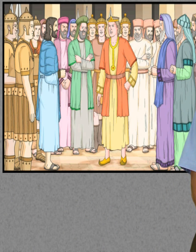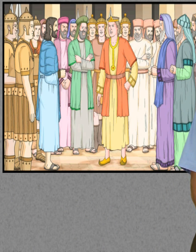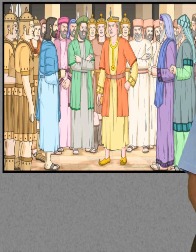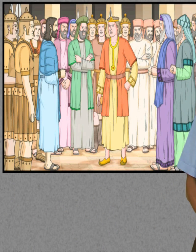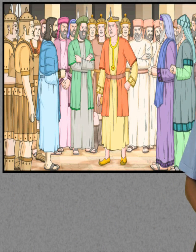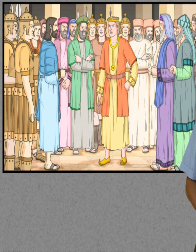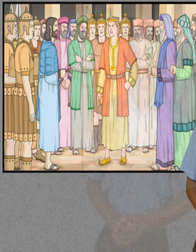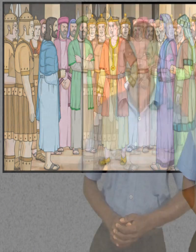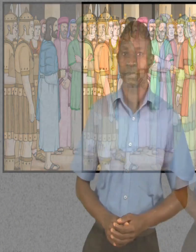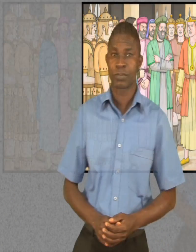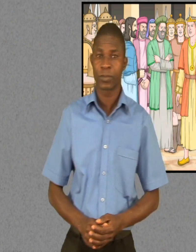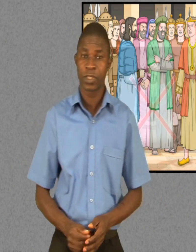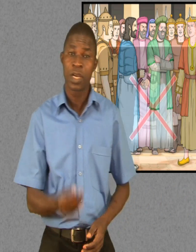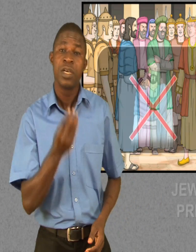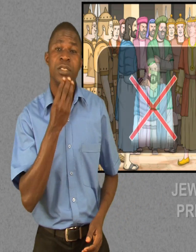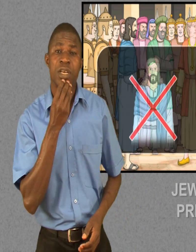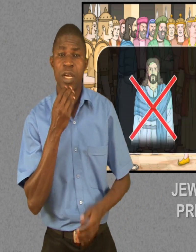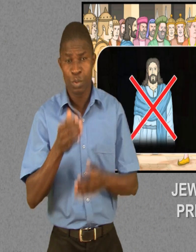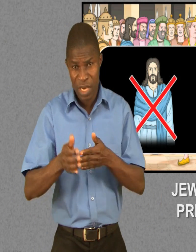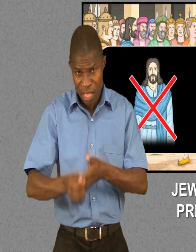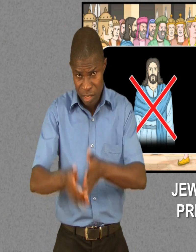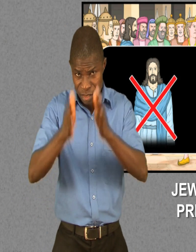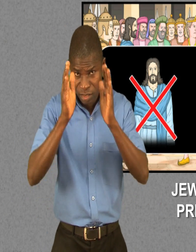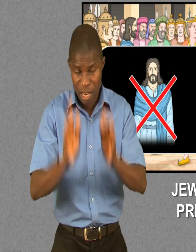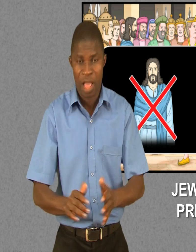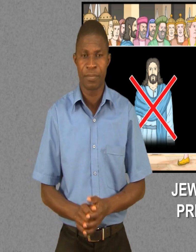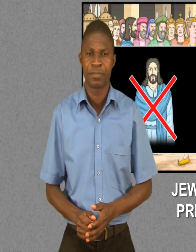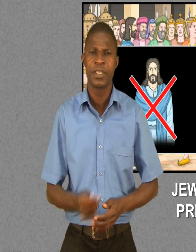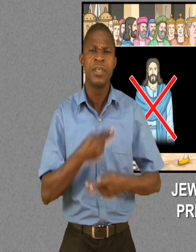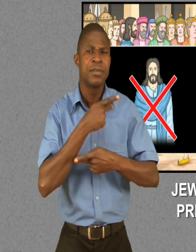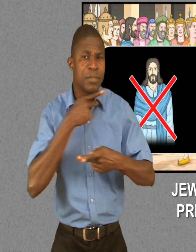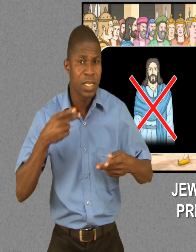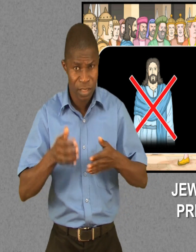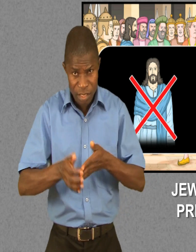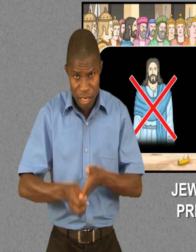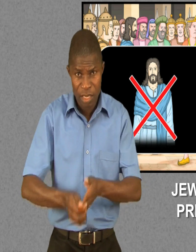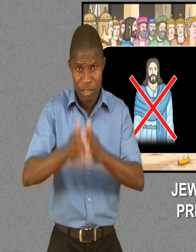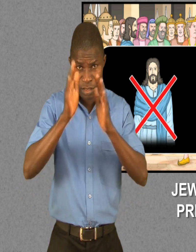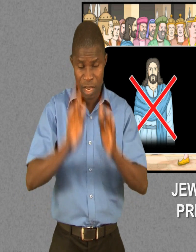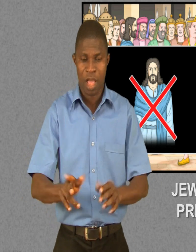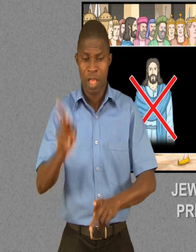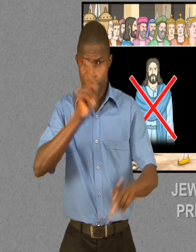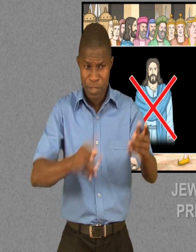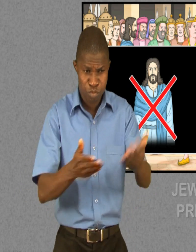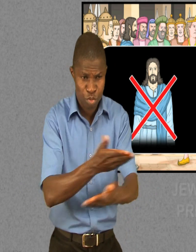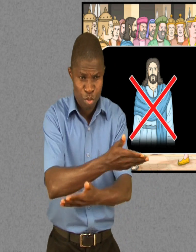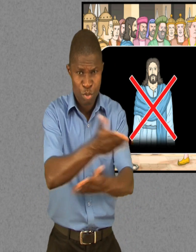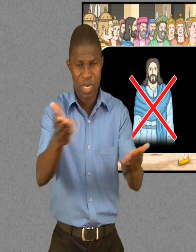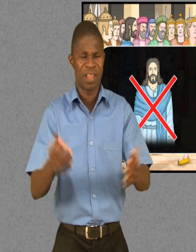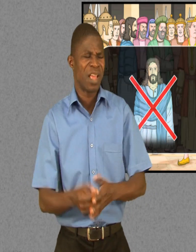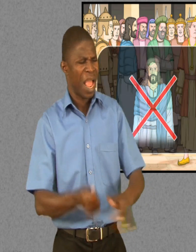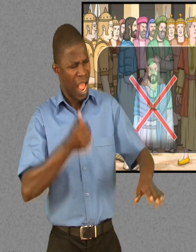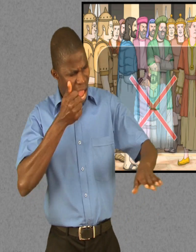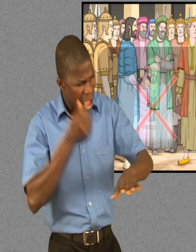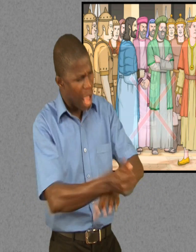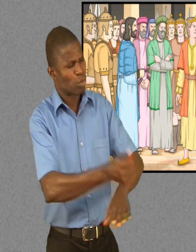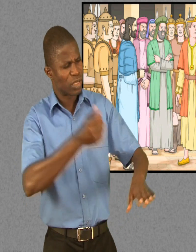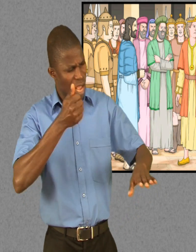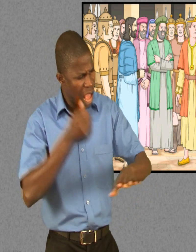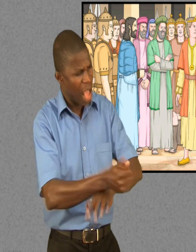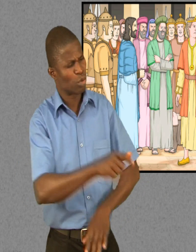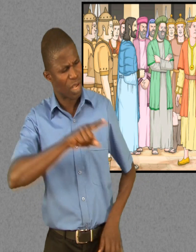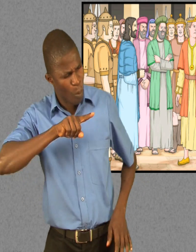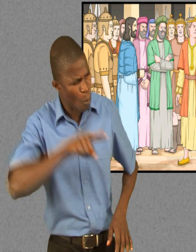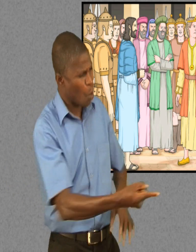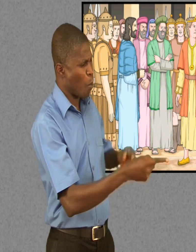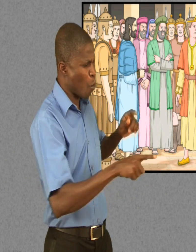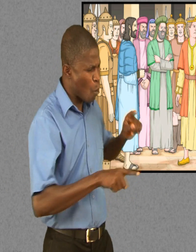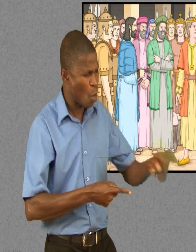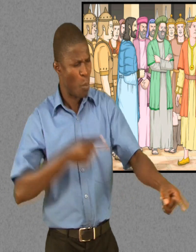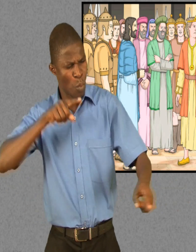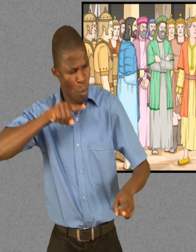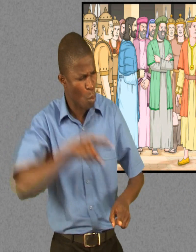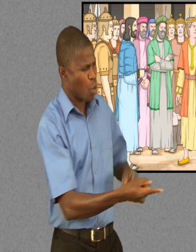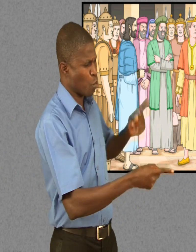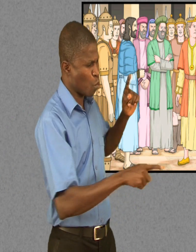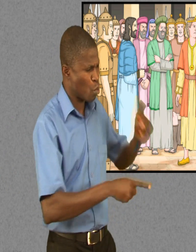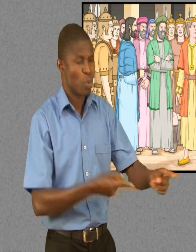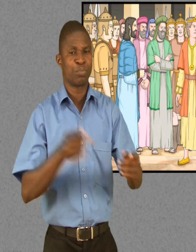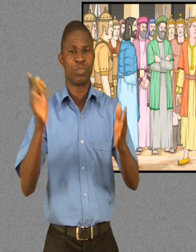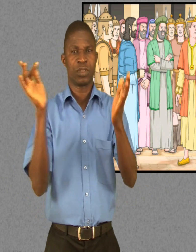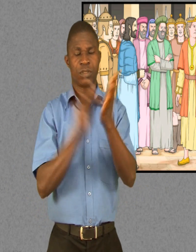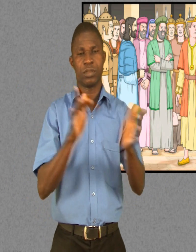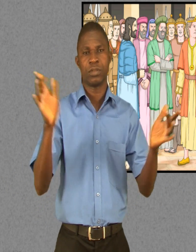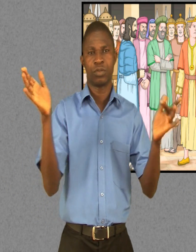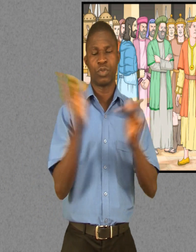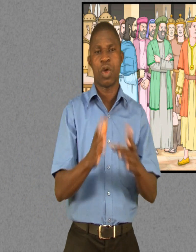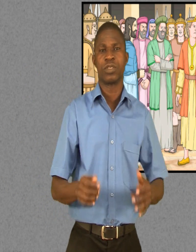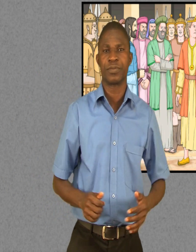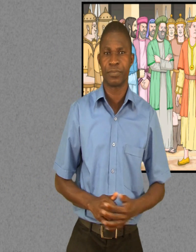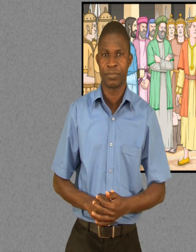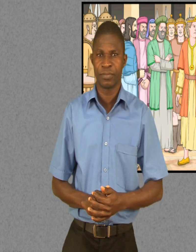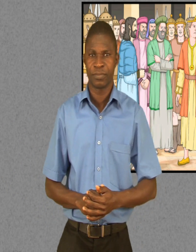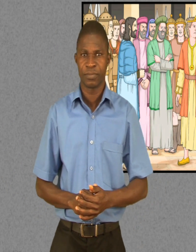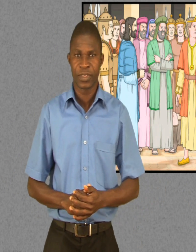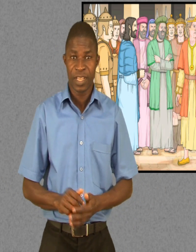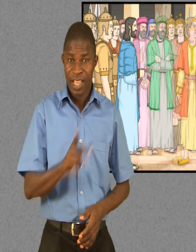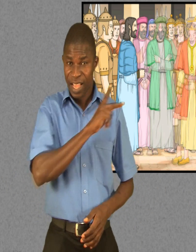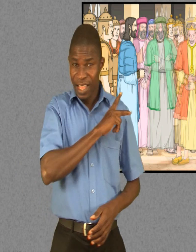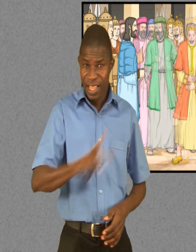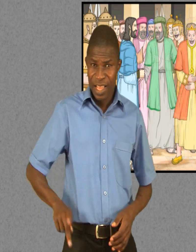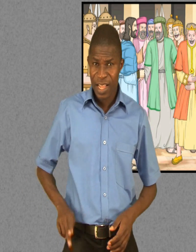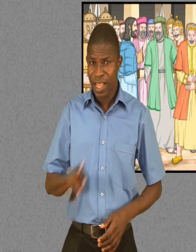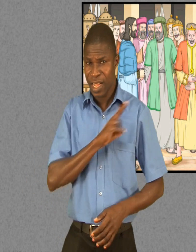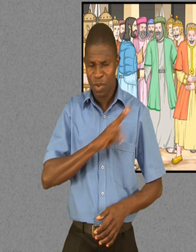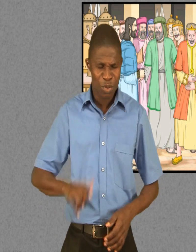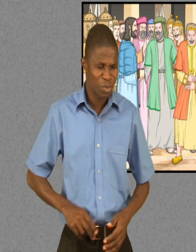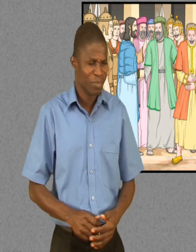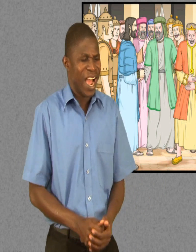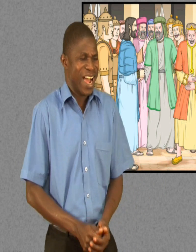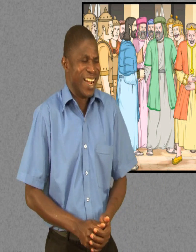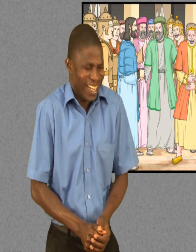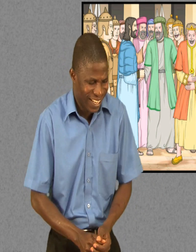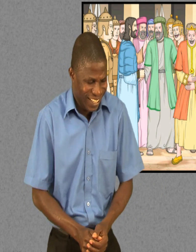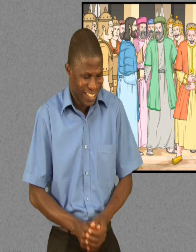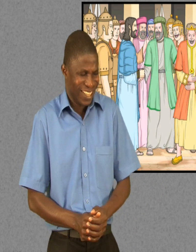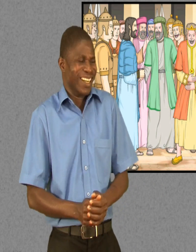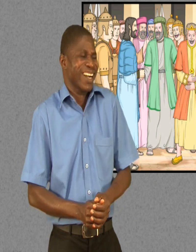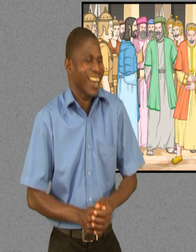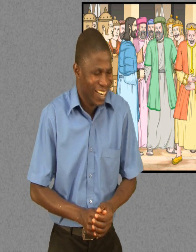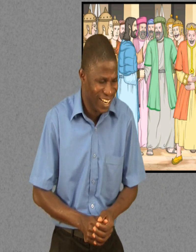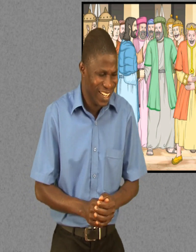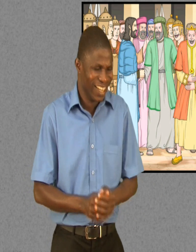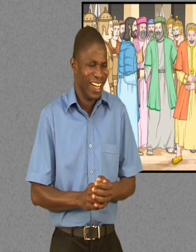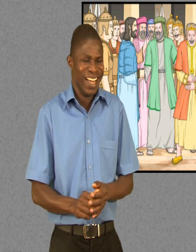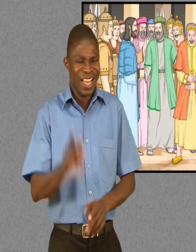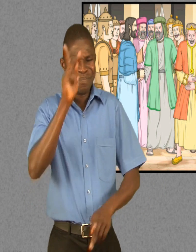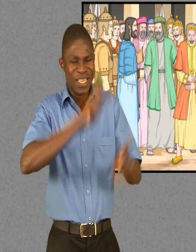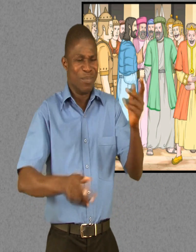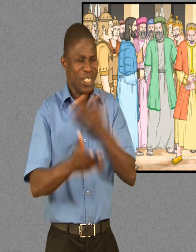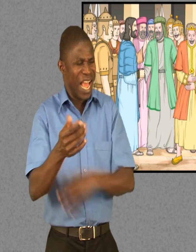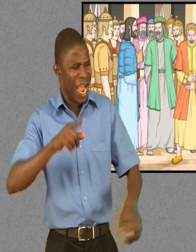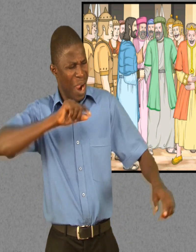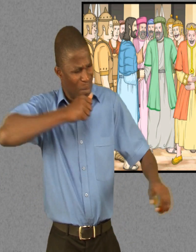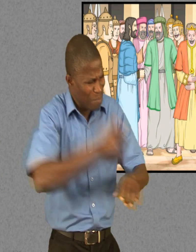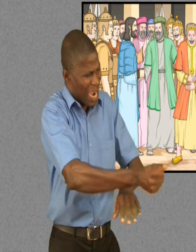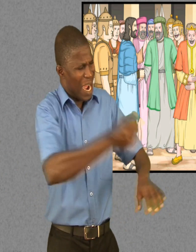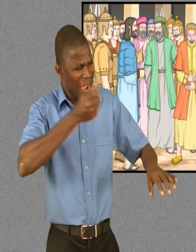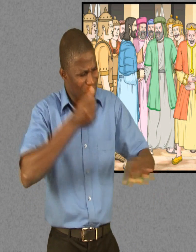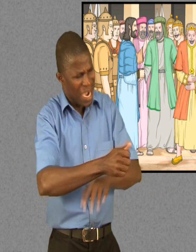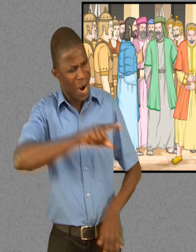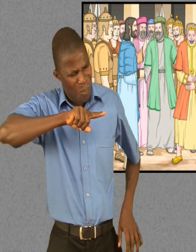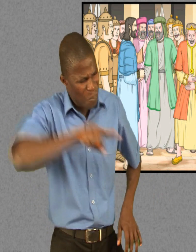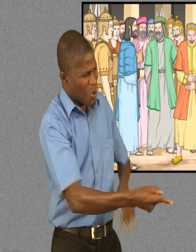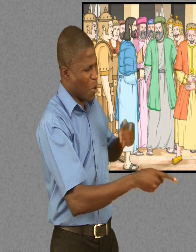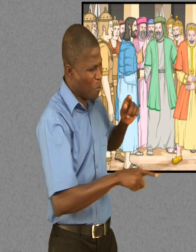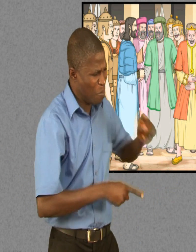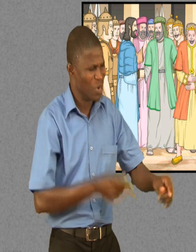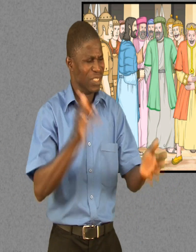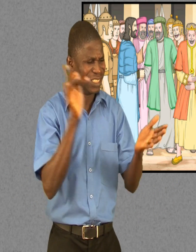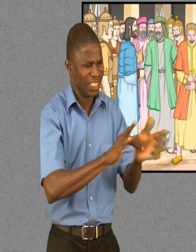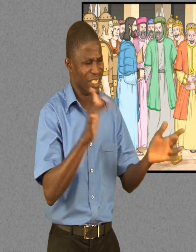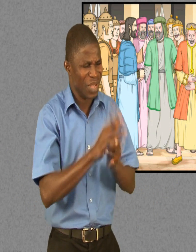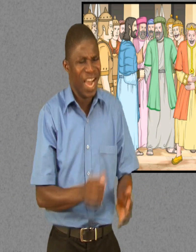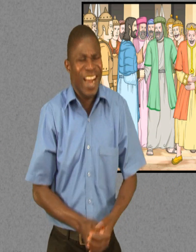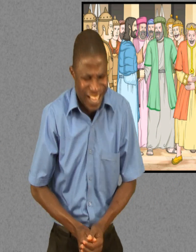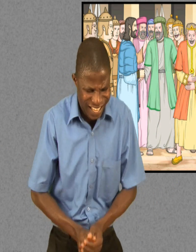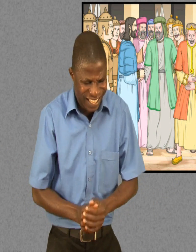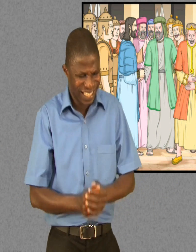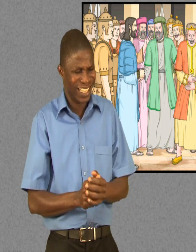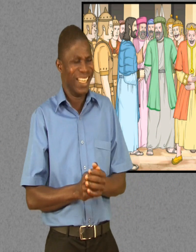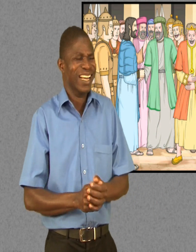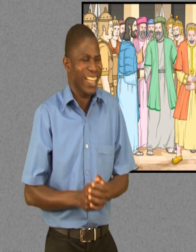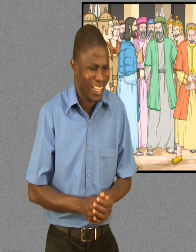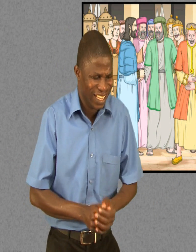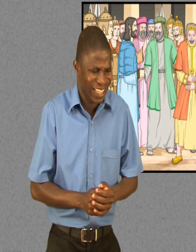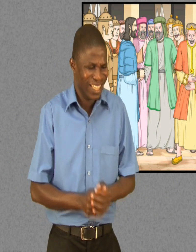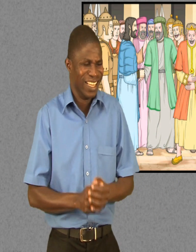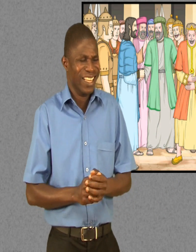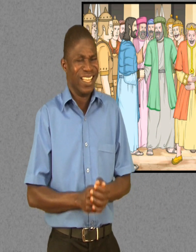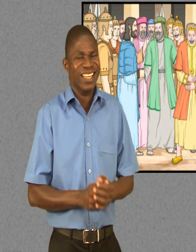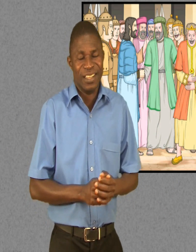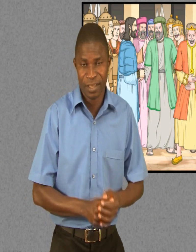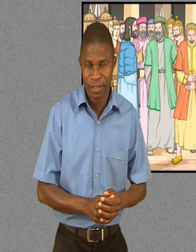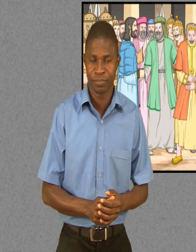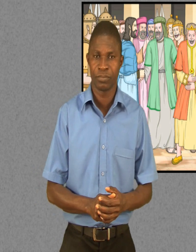Meanwhile, the chief priests and scribes stood there, vehemently accusing Him.